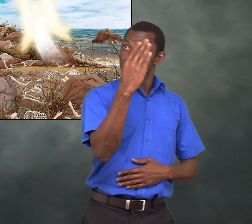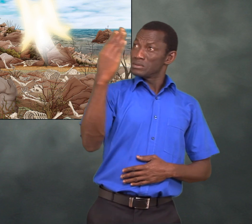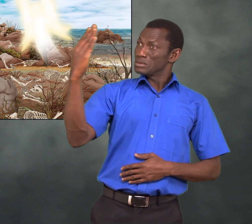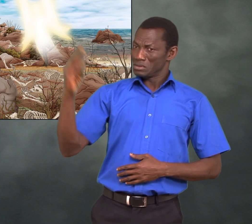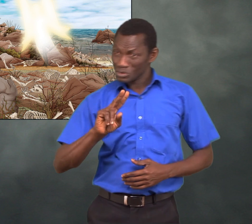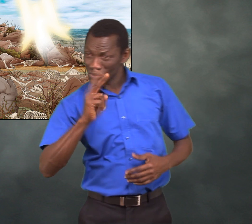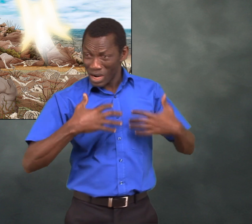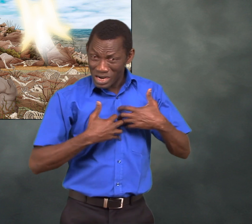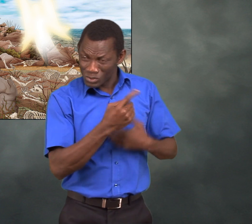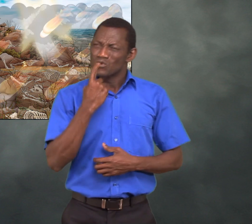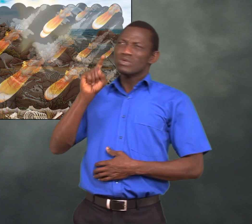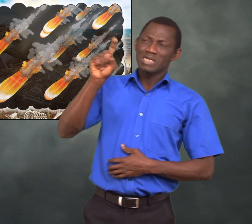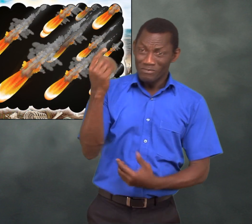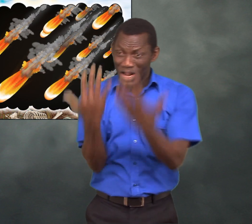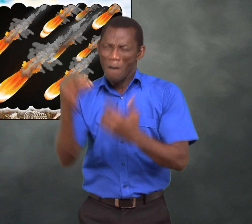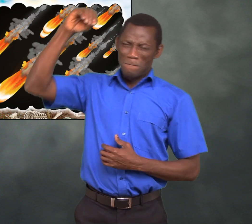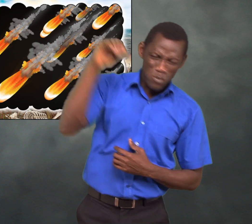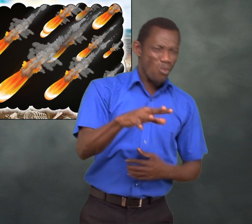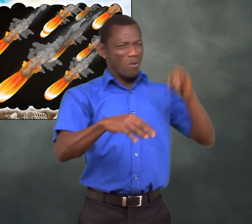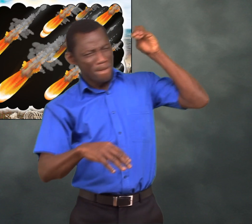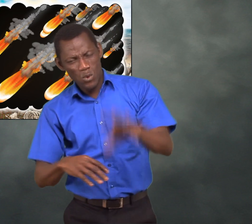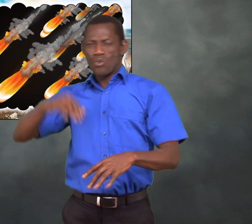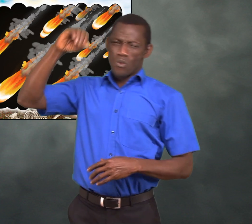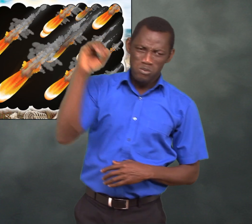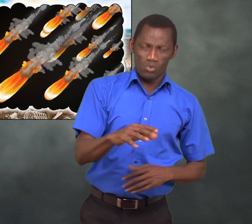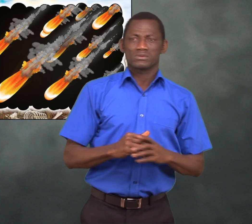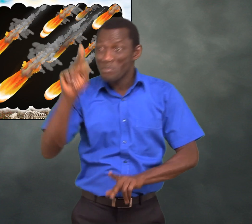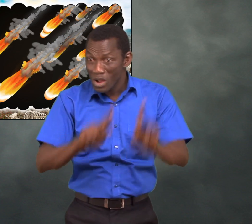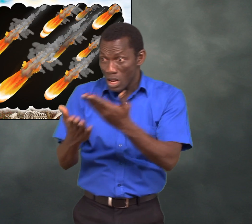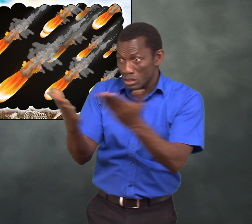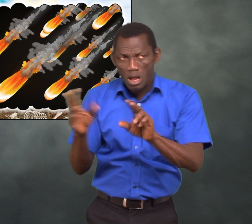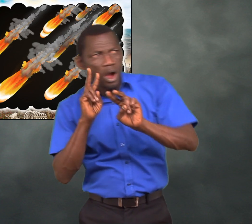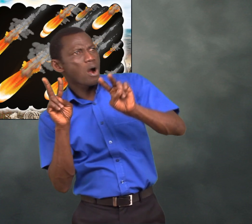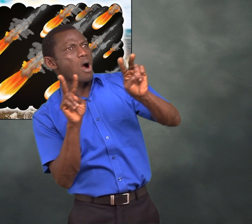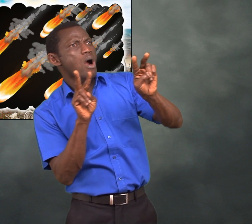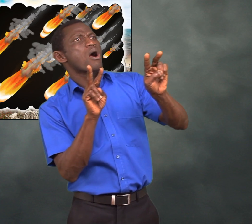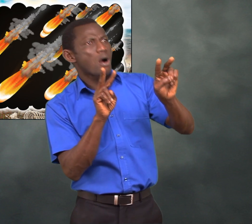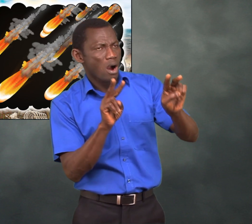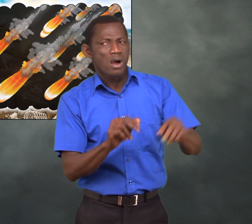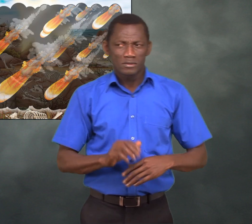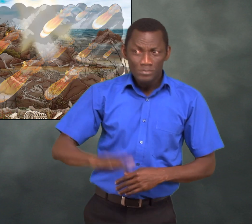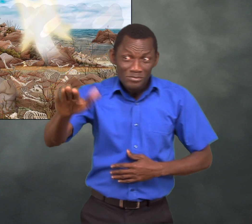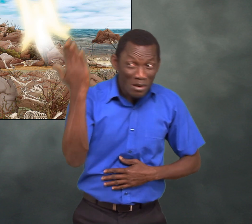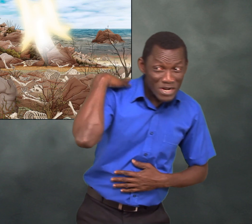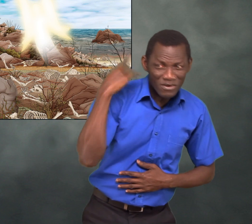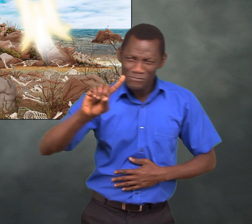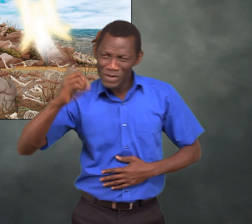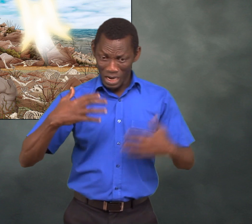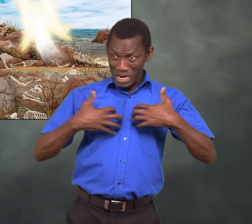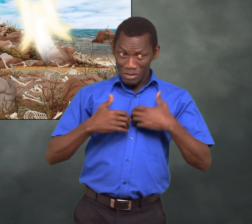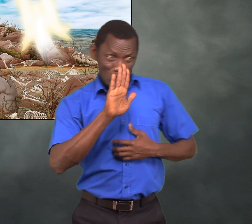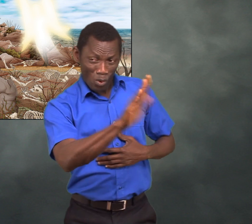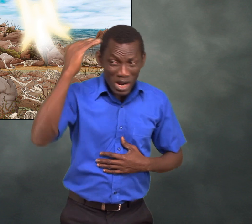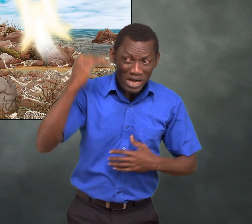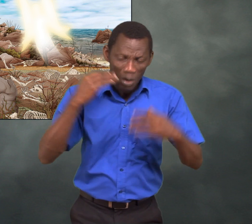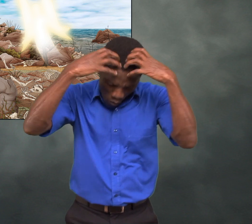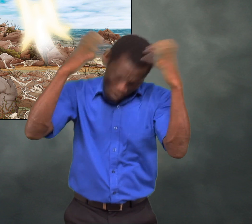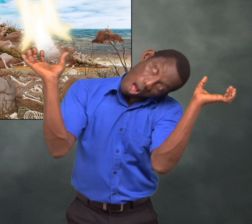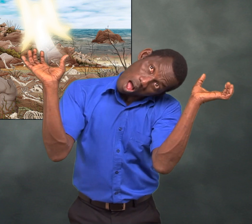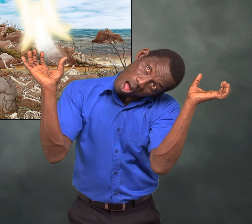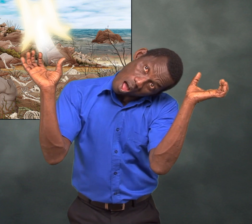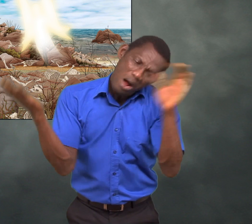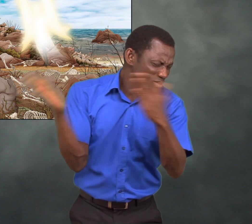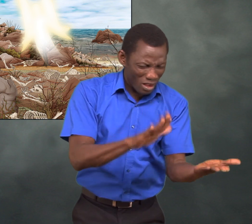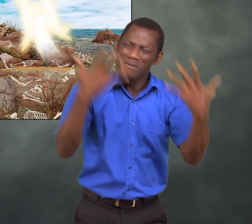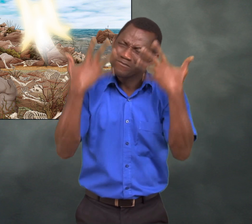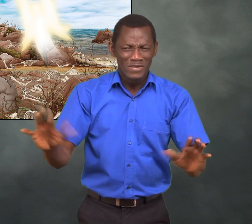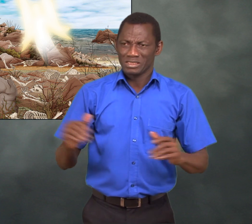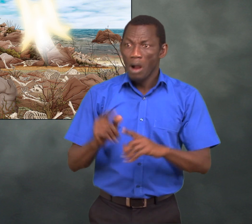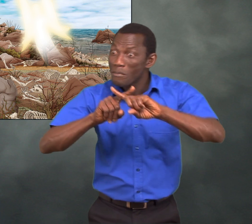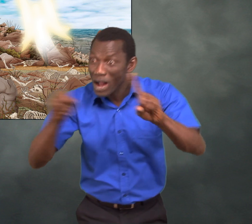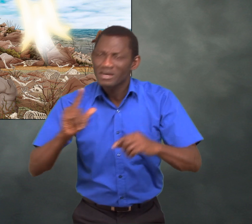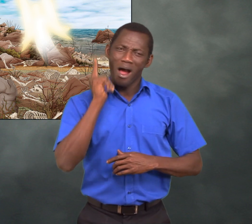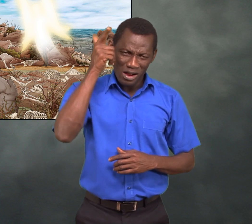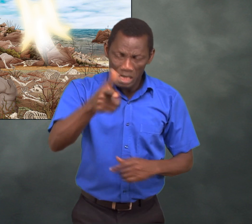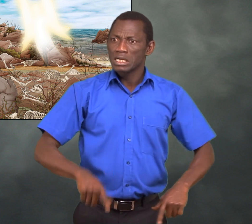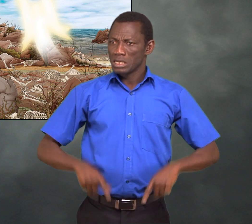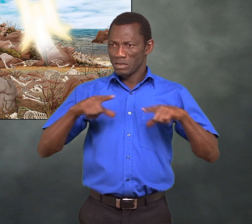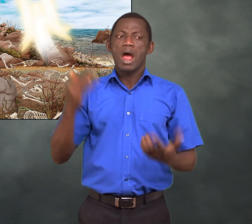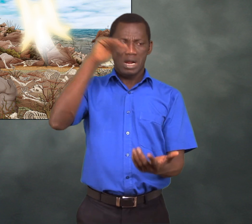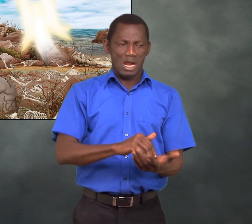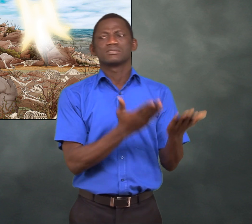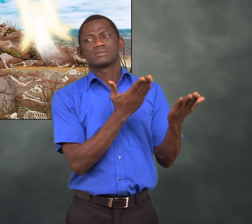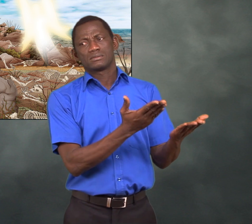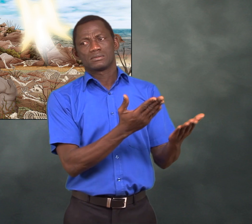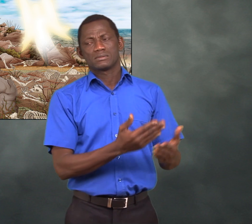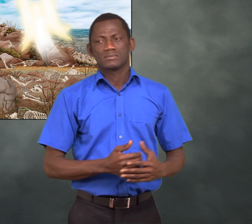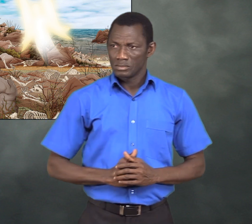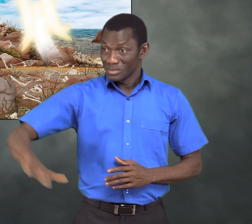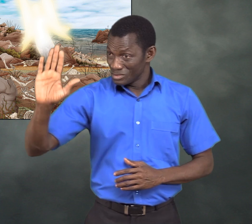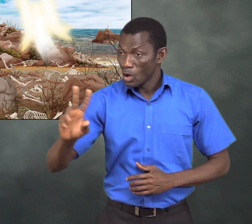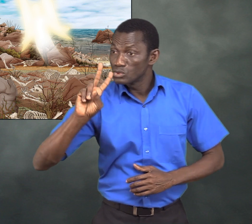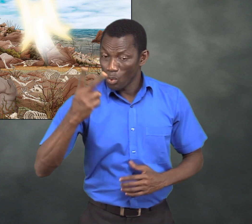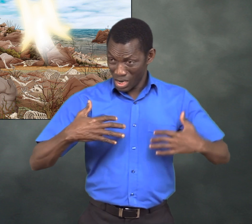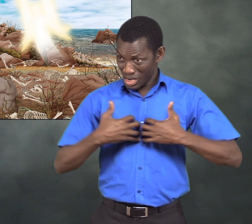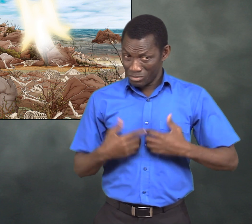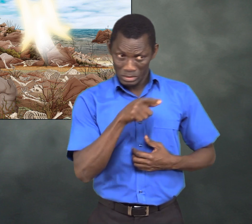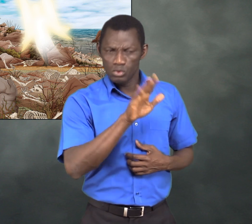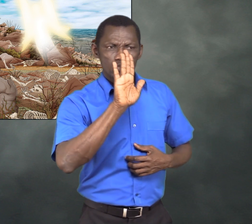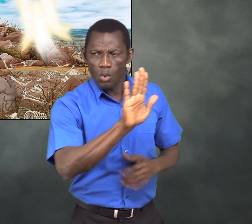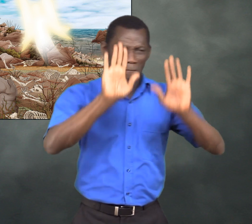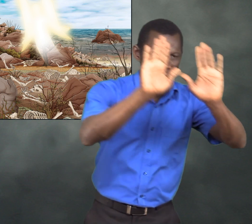And the second beast performed great signs to cause even fire from heaven to come down to earth in the presence of the people.